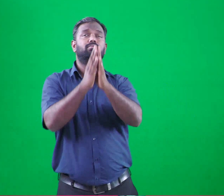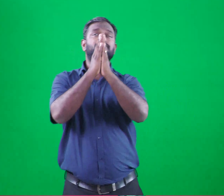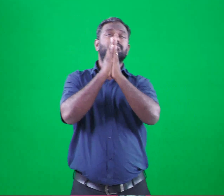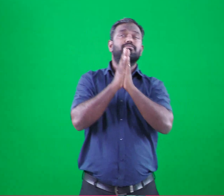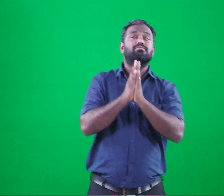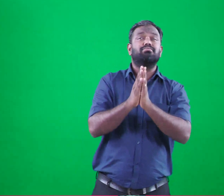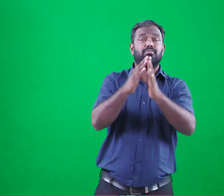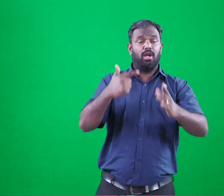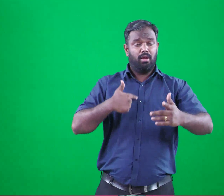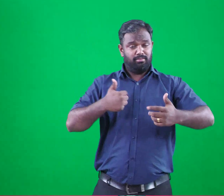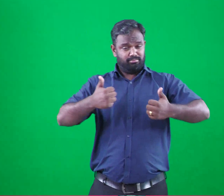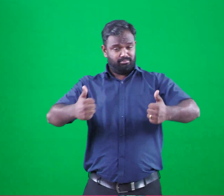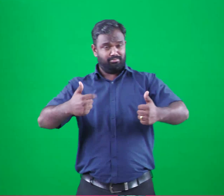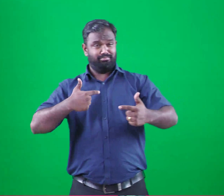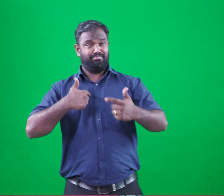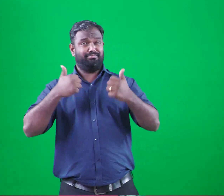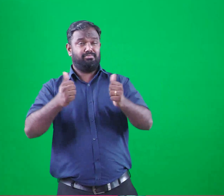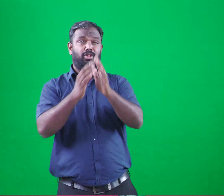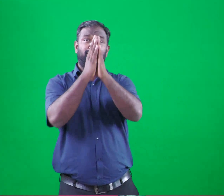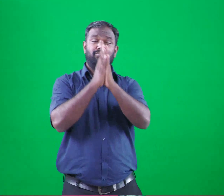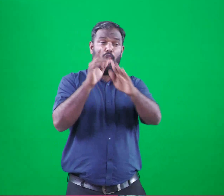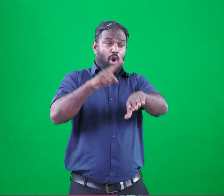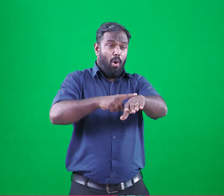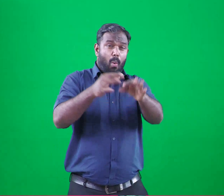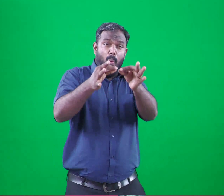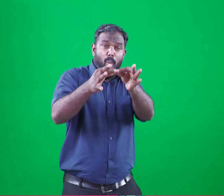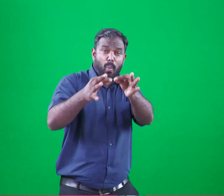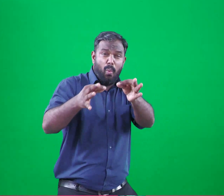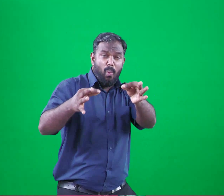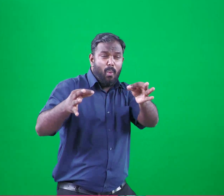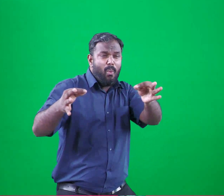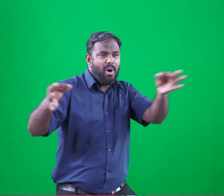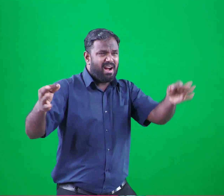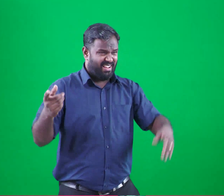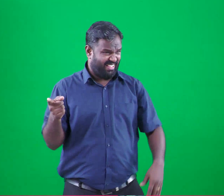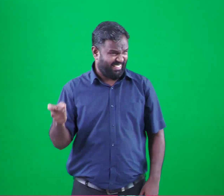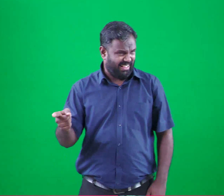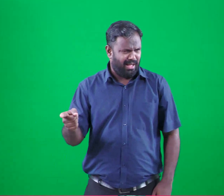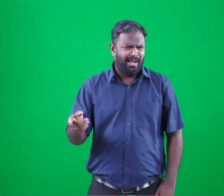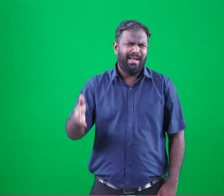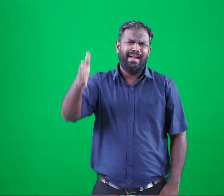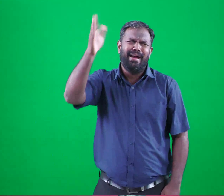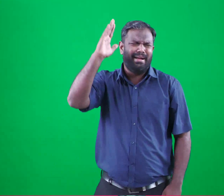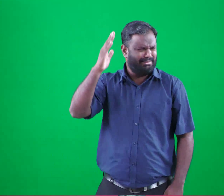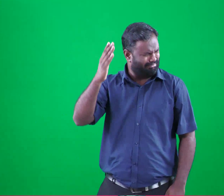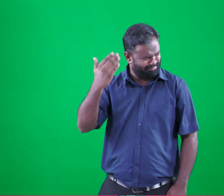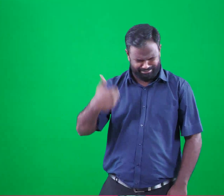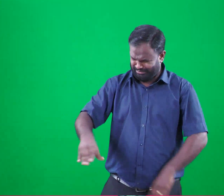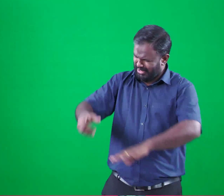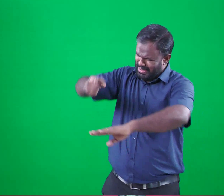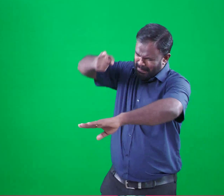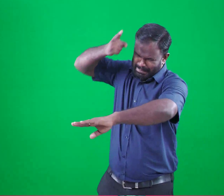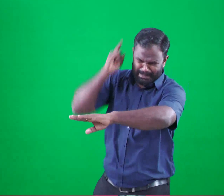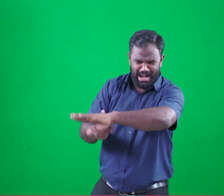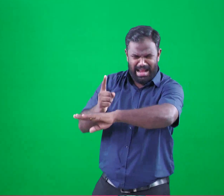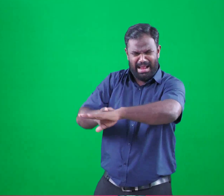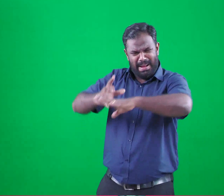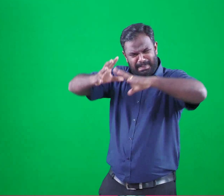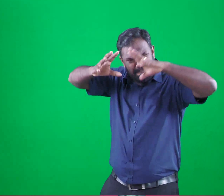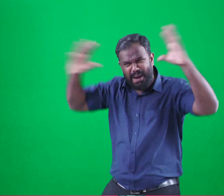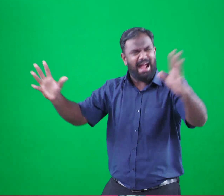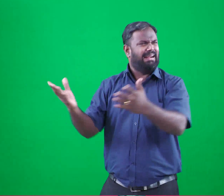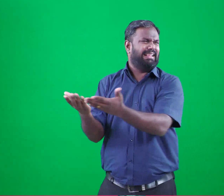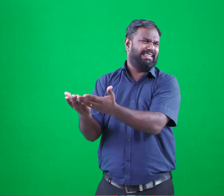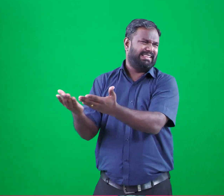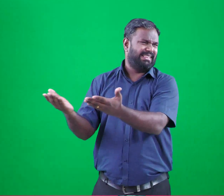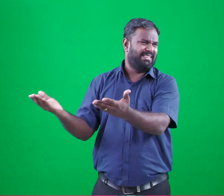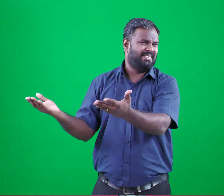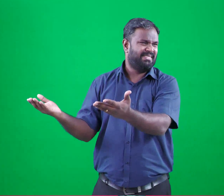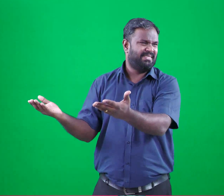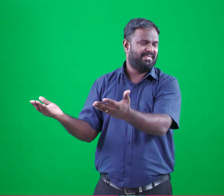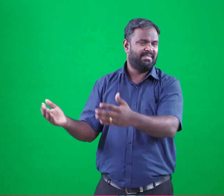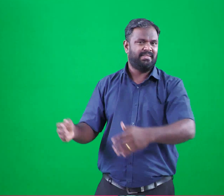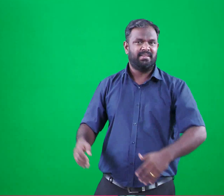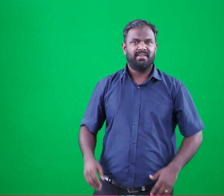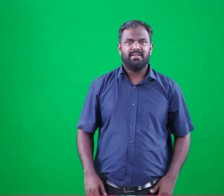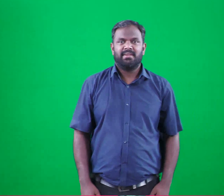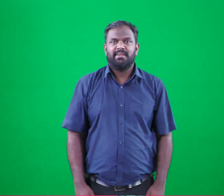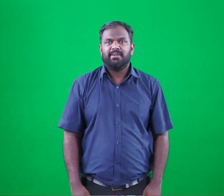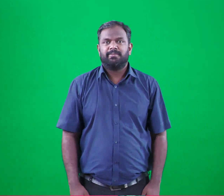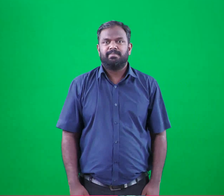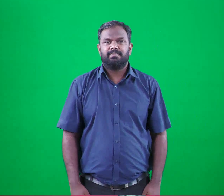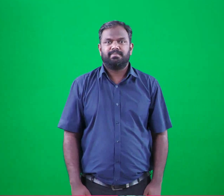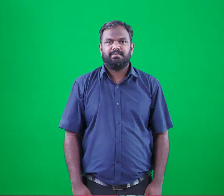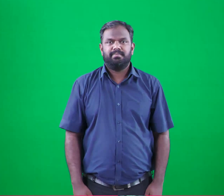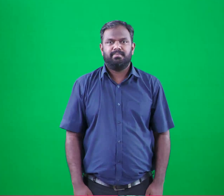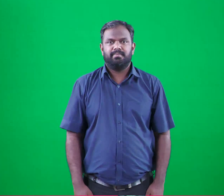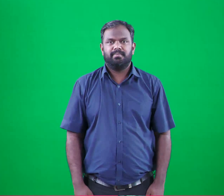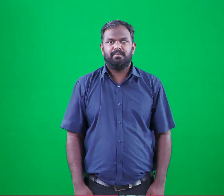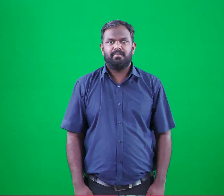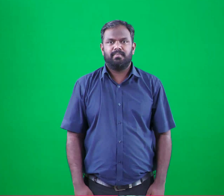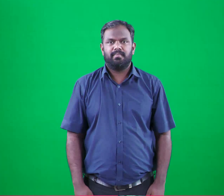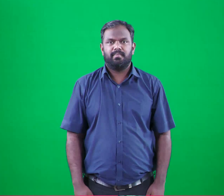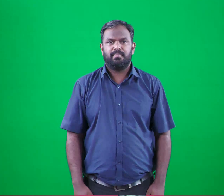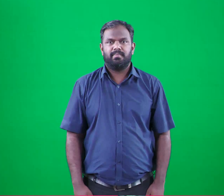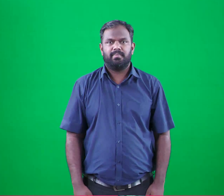These men will receive greater condemnation."